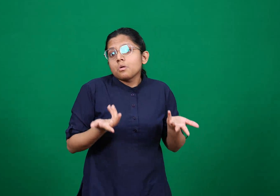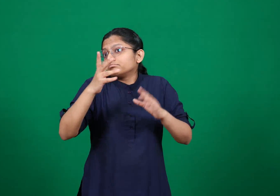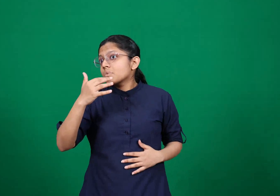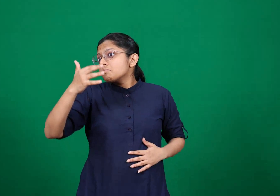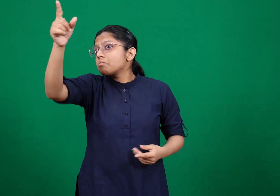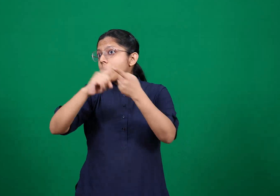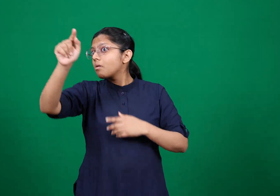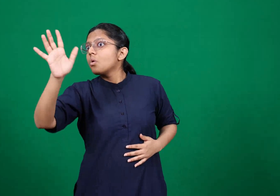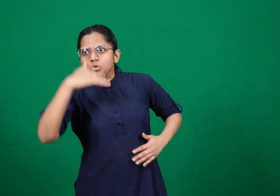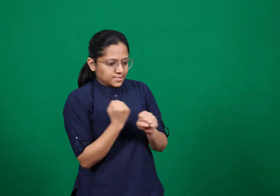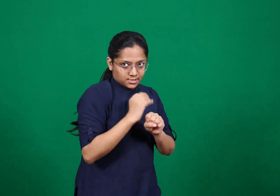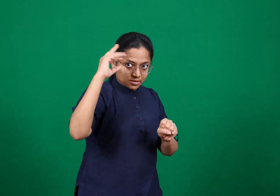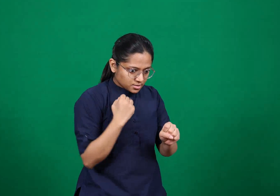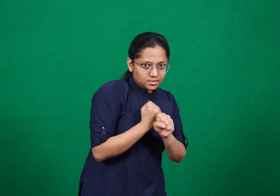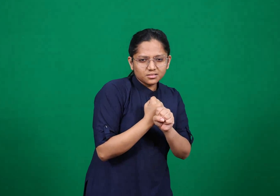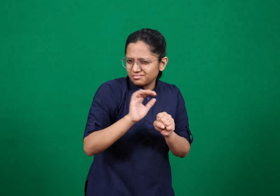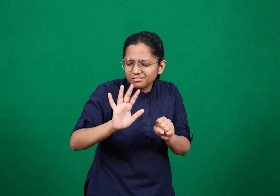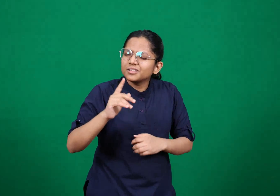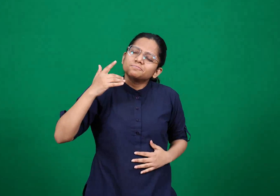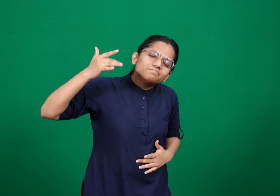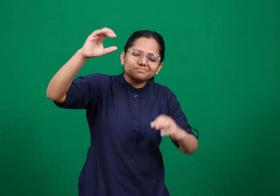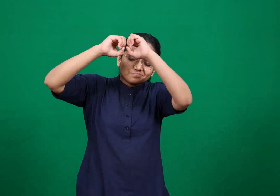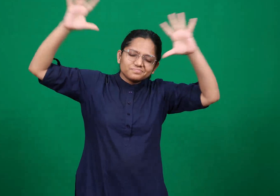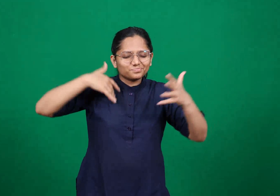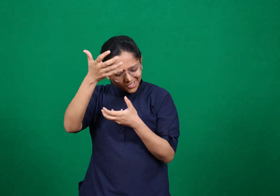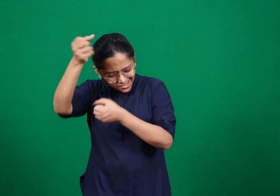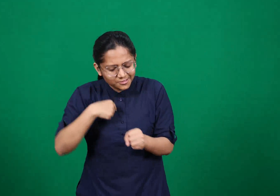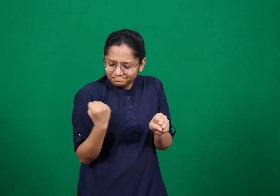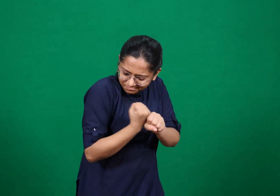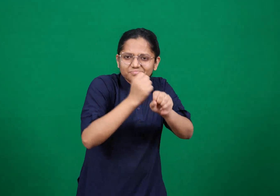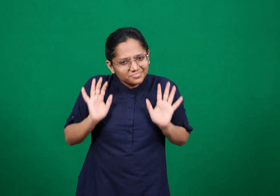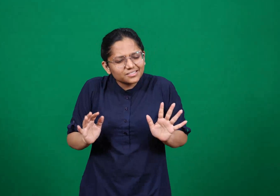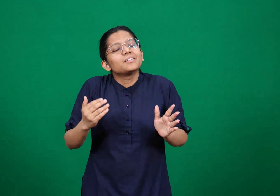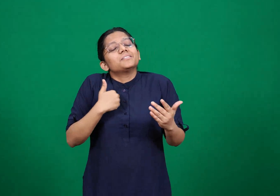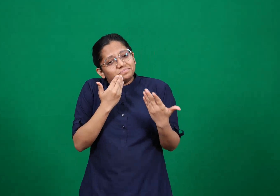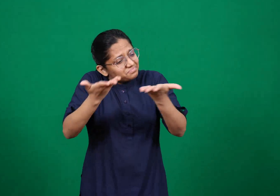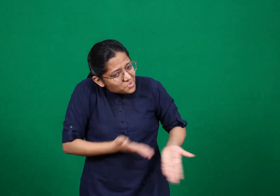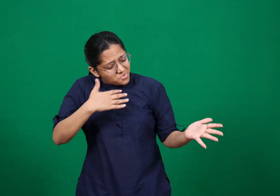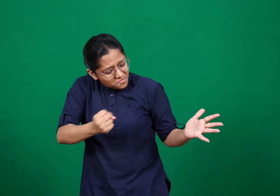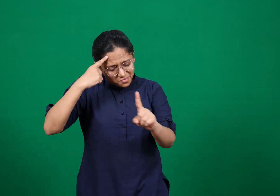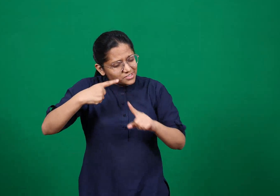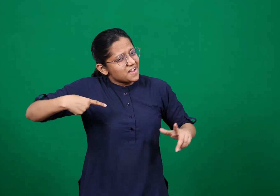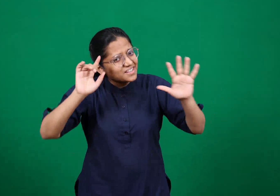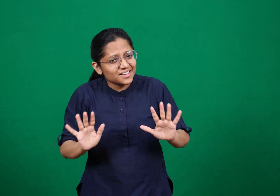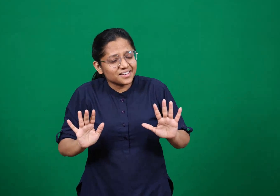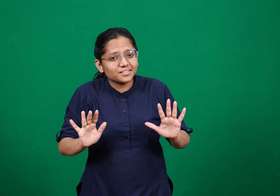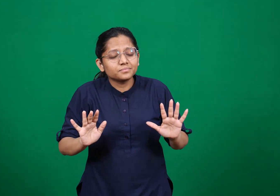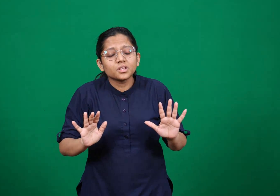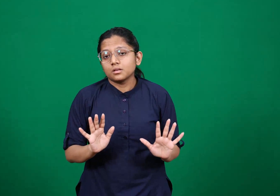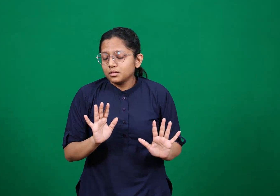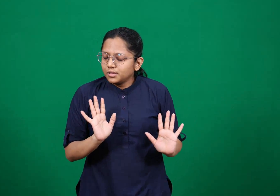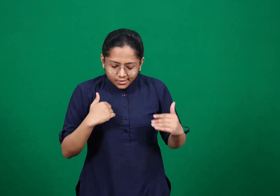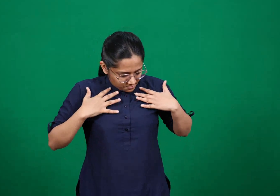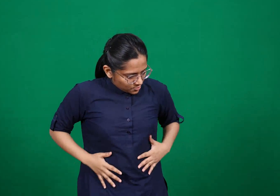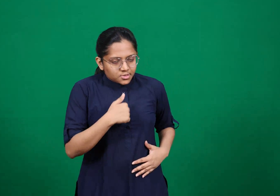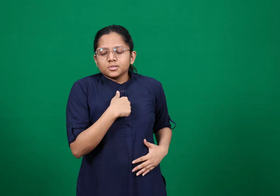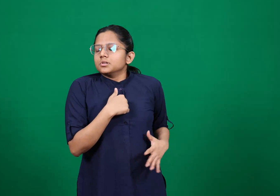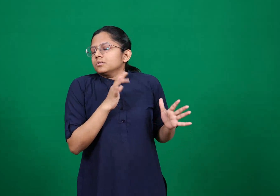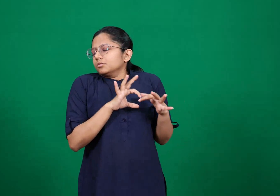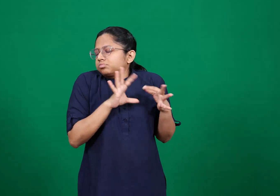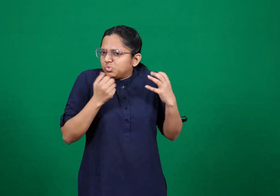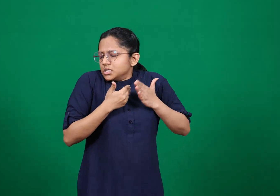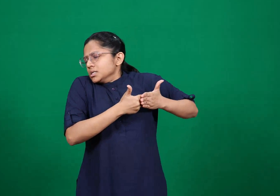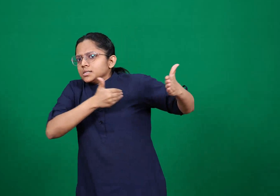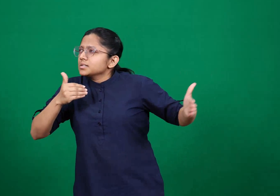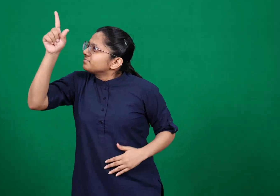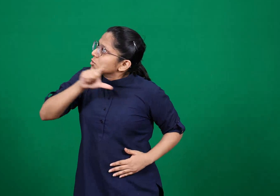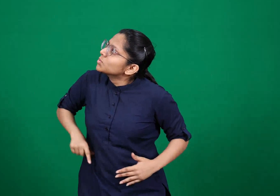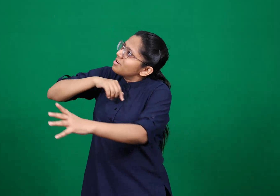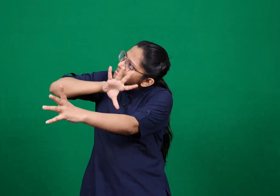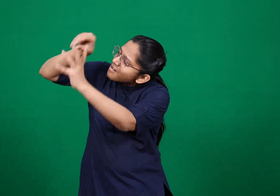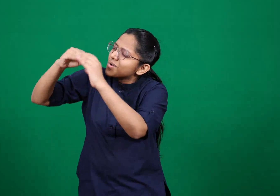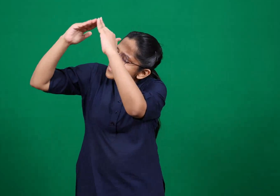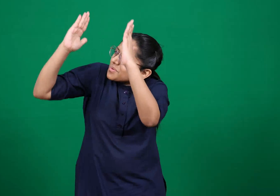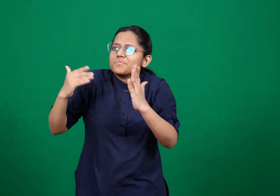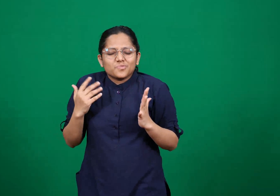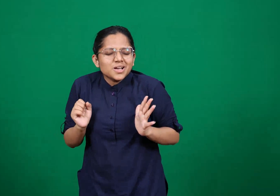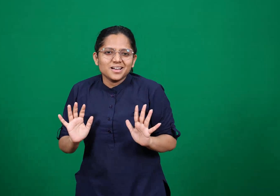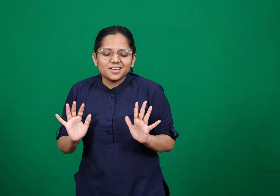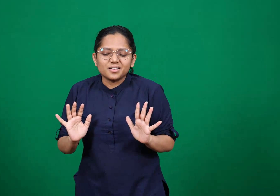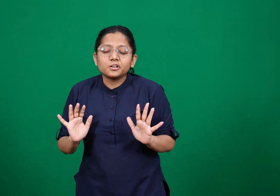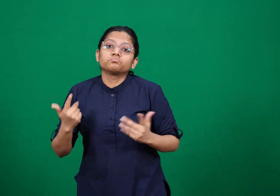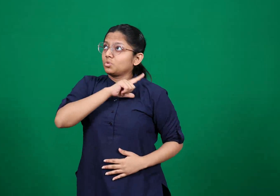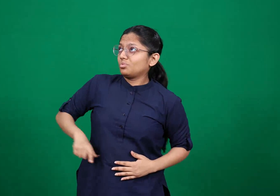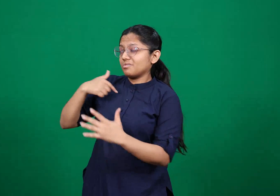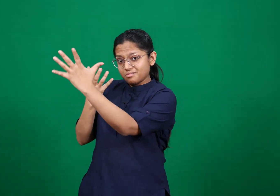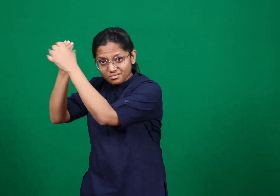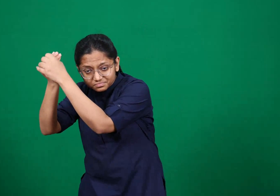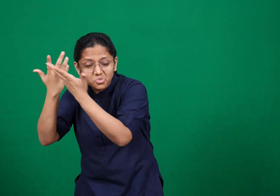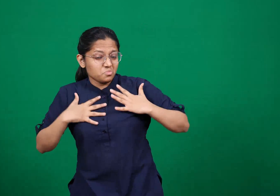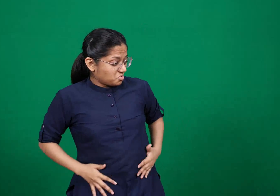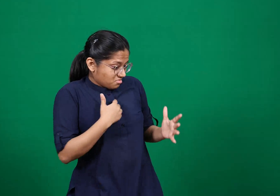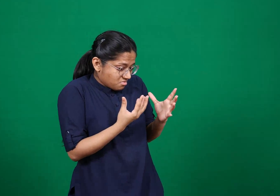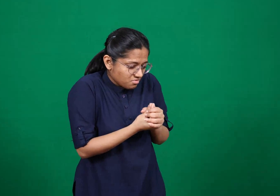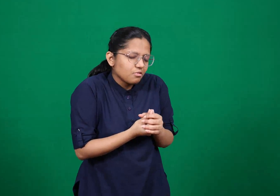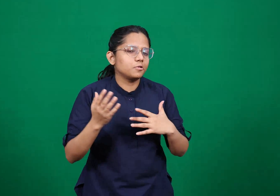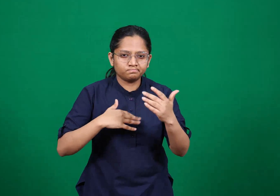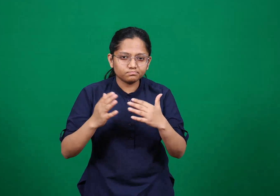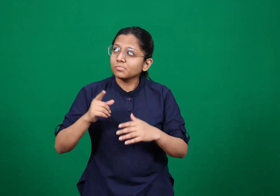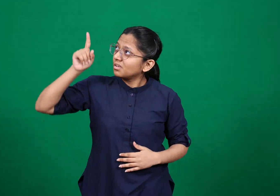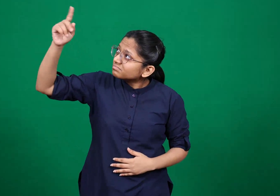For we walk by faith, not by sight. We are confident, then, and would prefer to be away from the body and at home with the Lord.